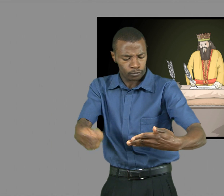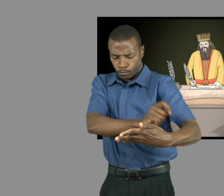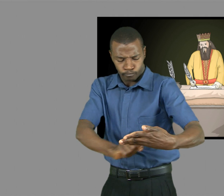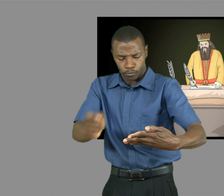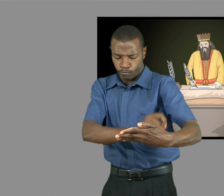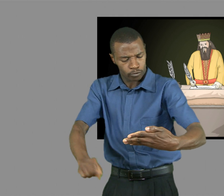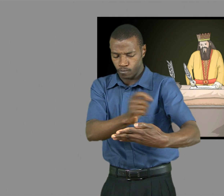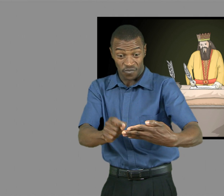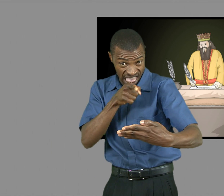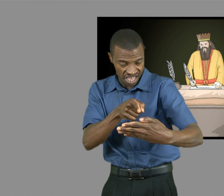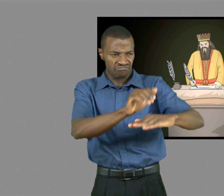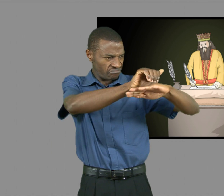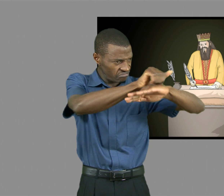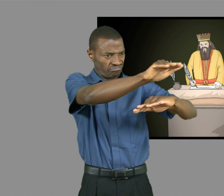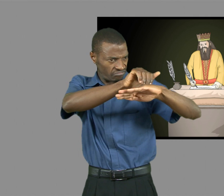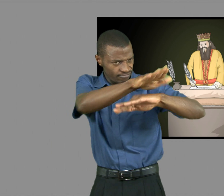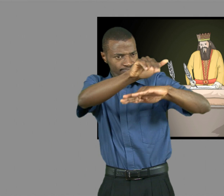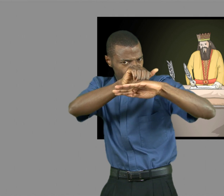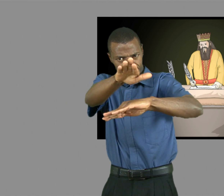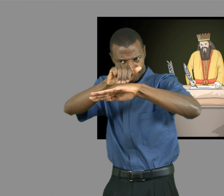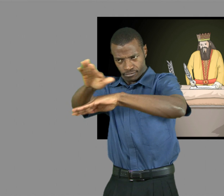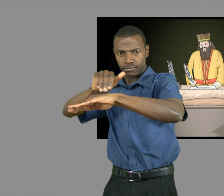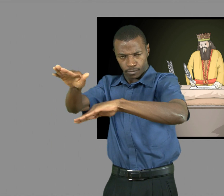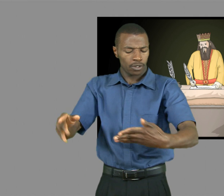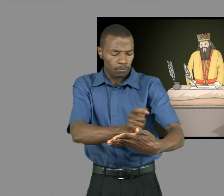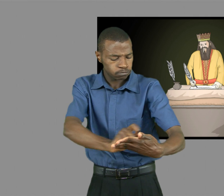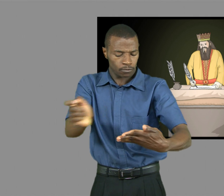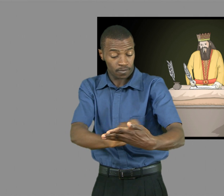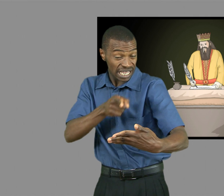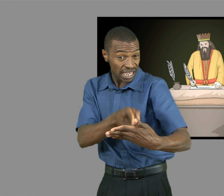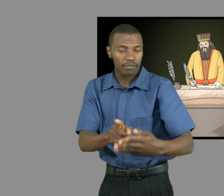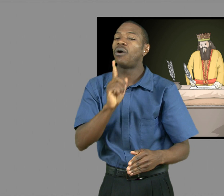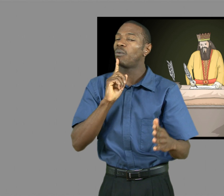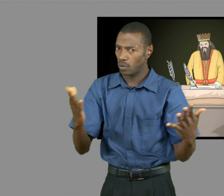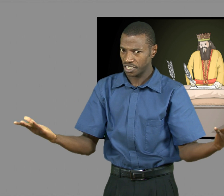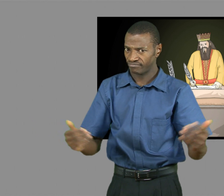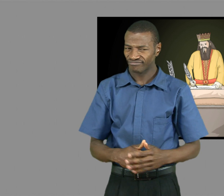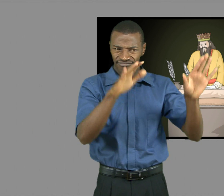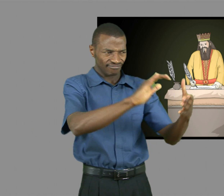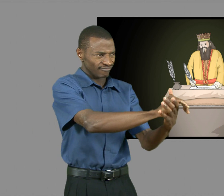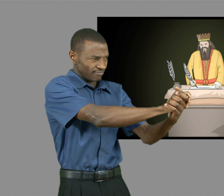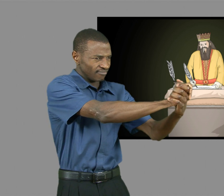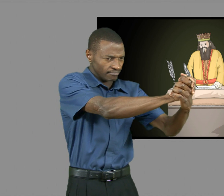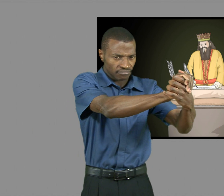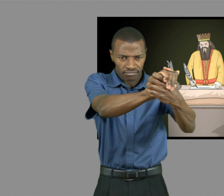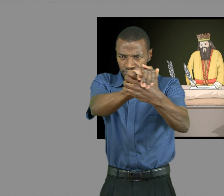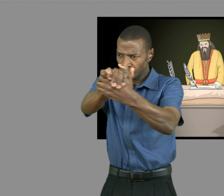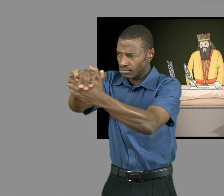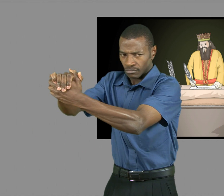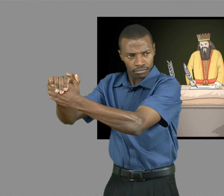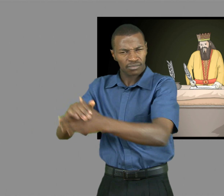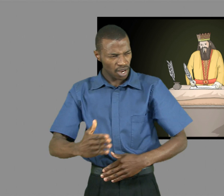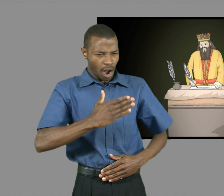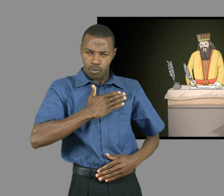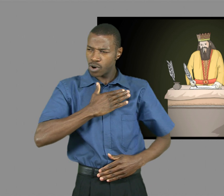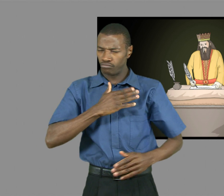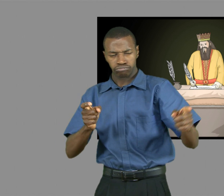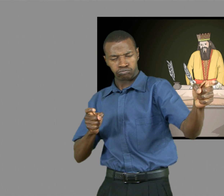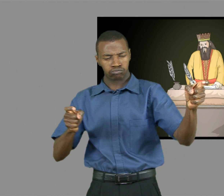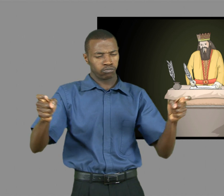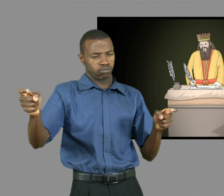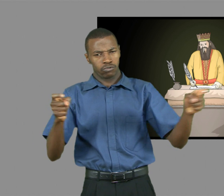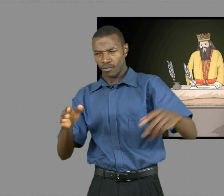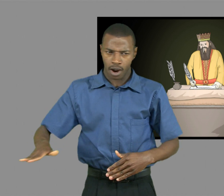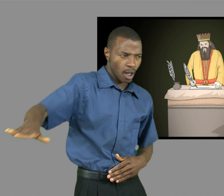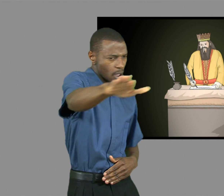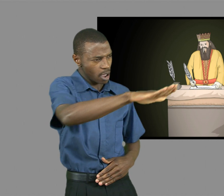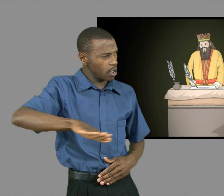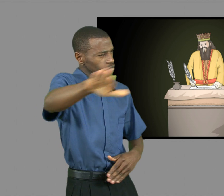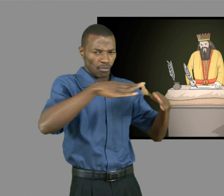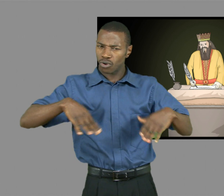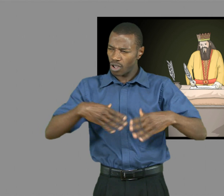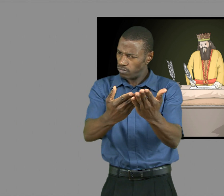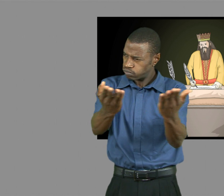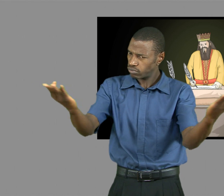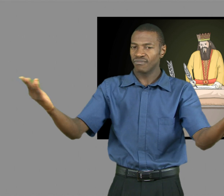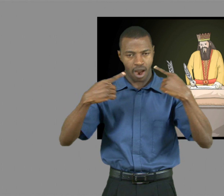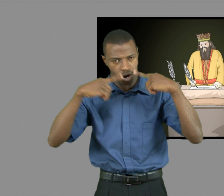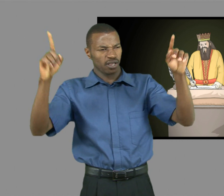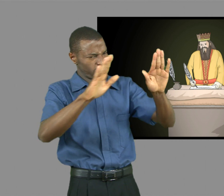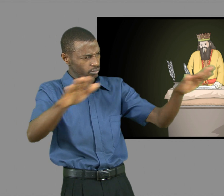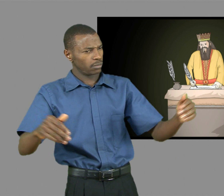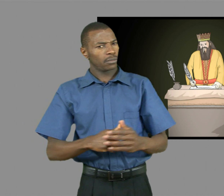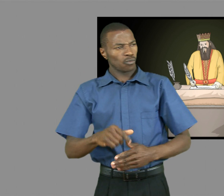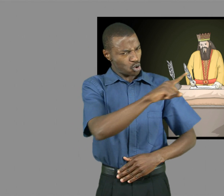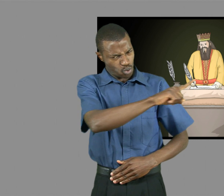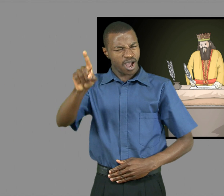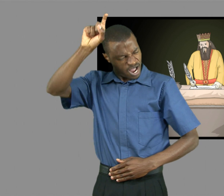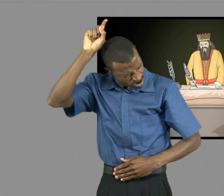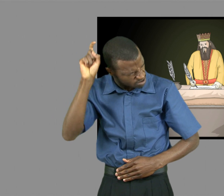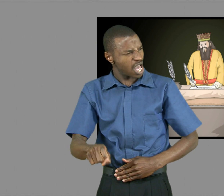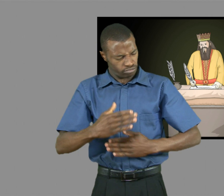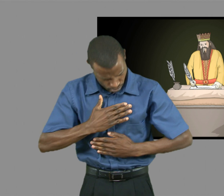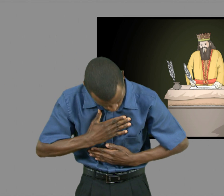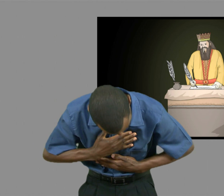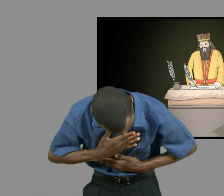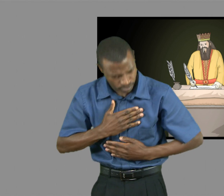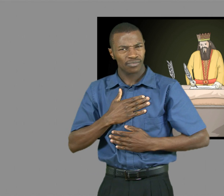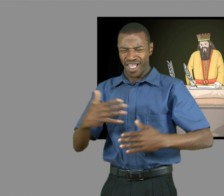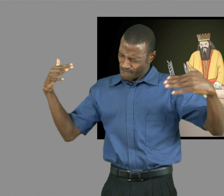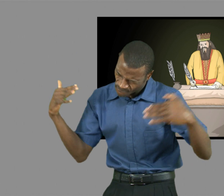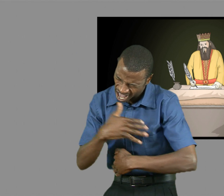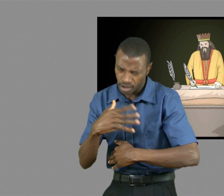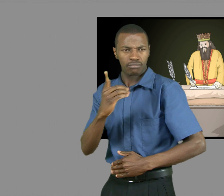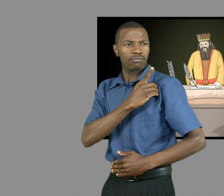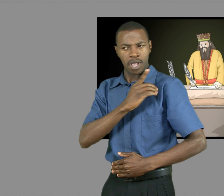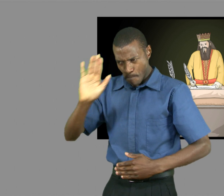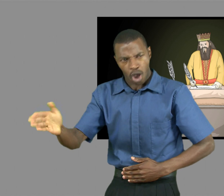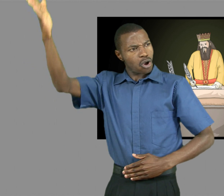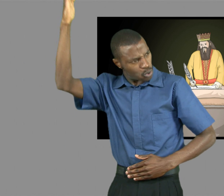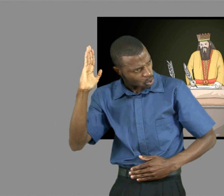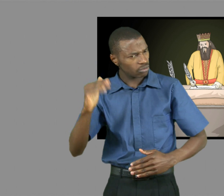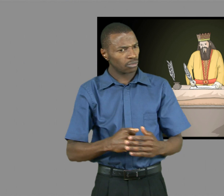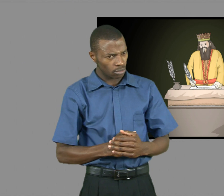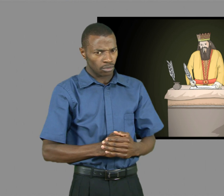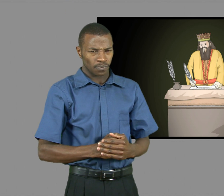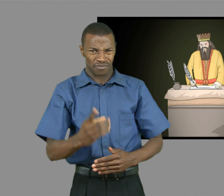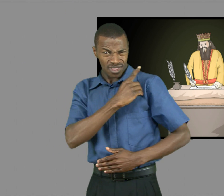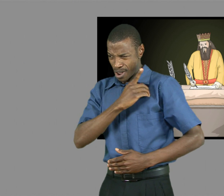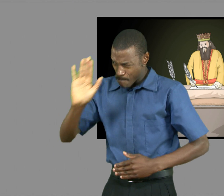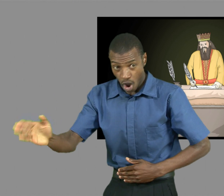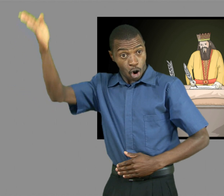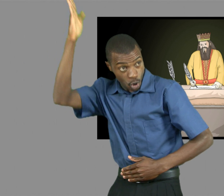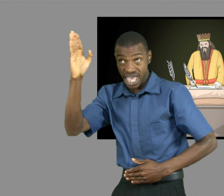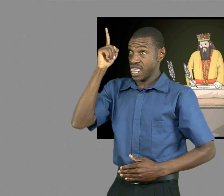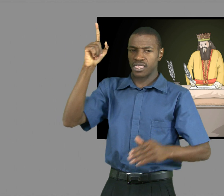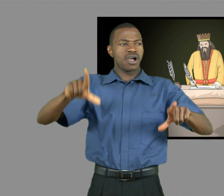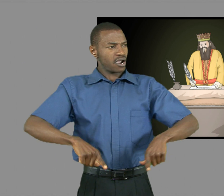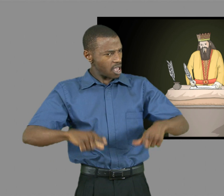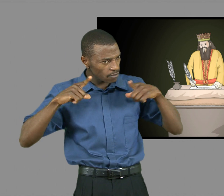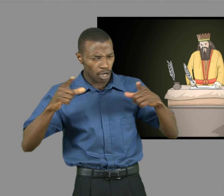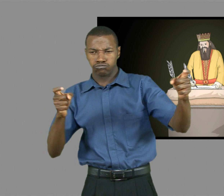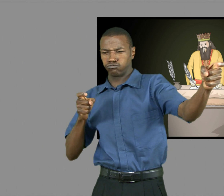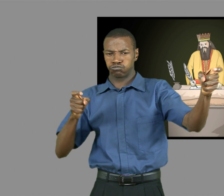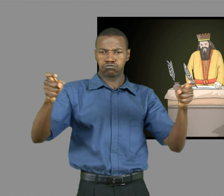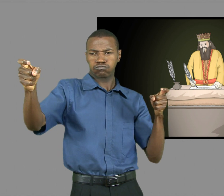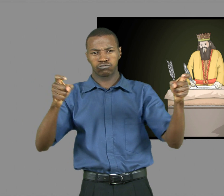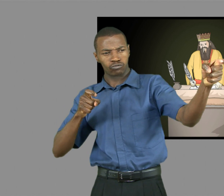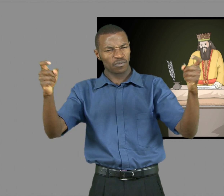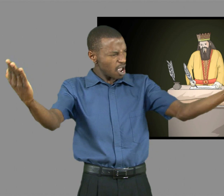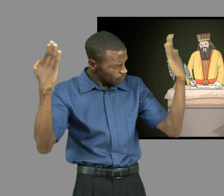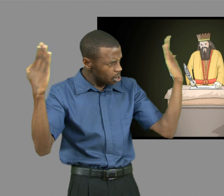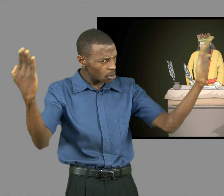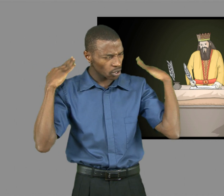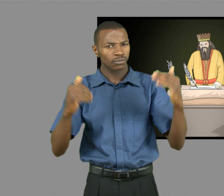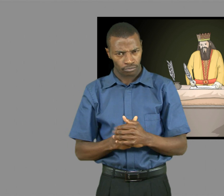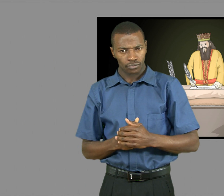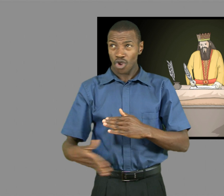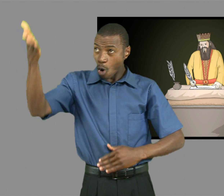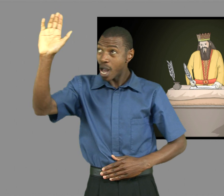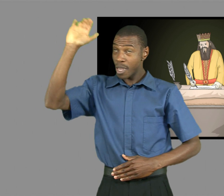I hereby decree that in every part of my kingdom, men are to tremble in fear before the God of Daniel: For He is the living God, and He endures forever;